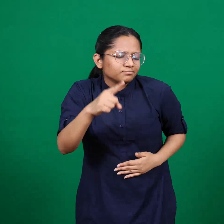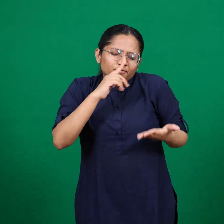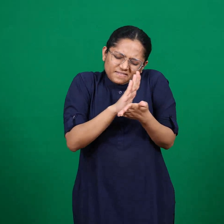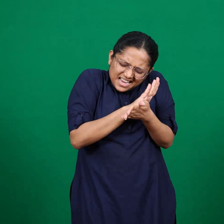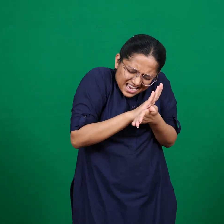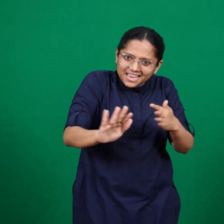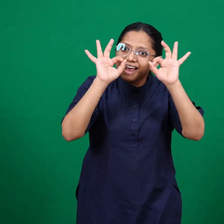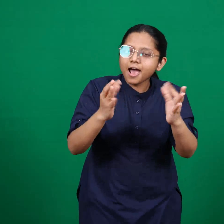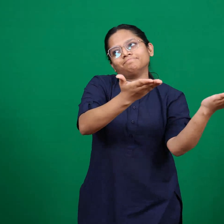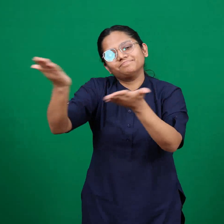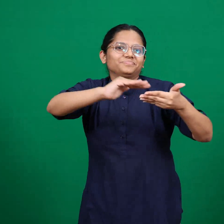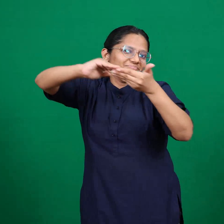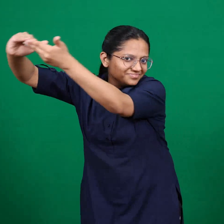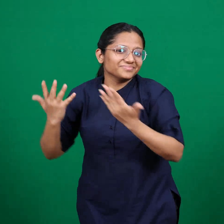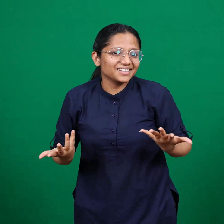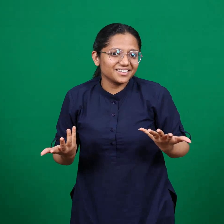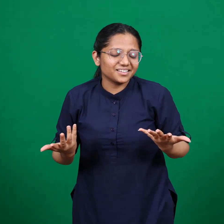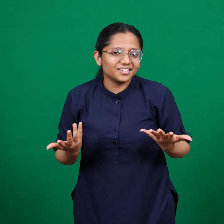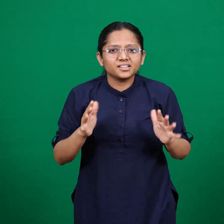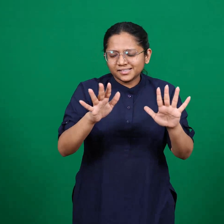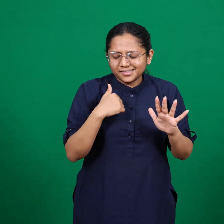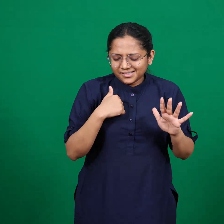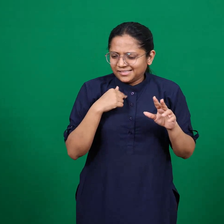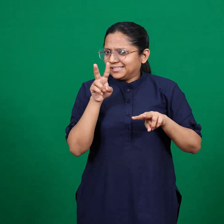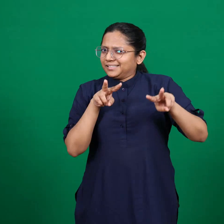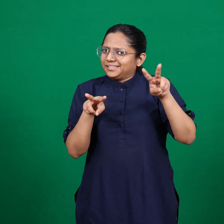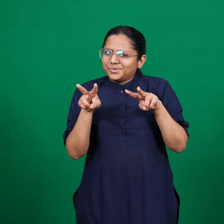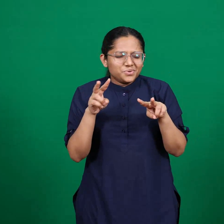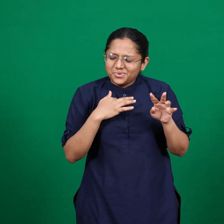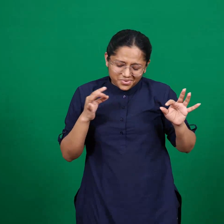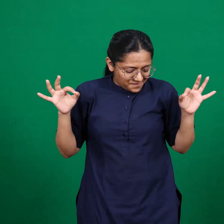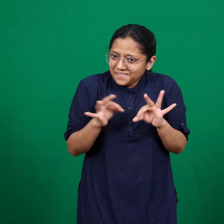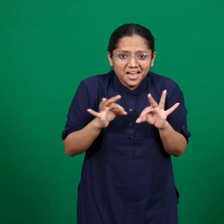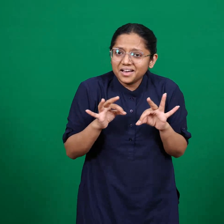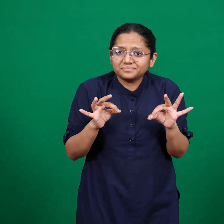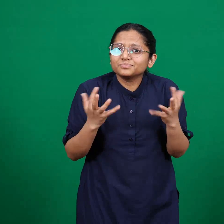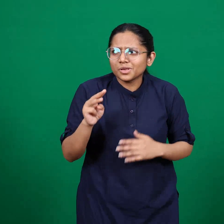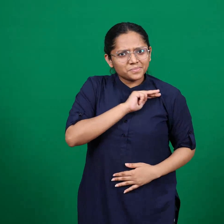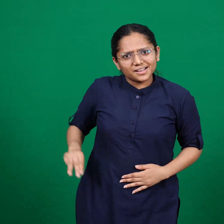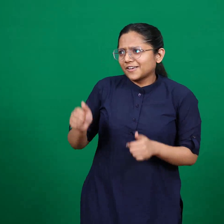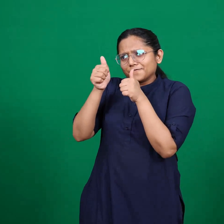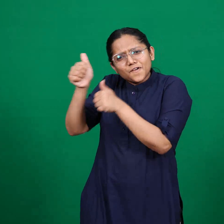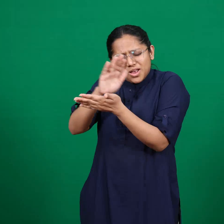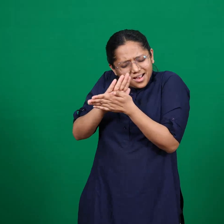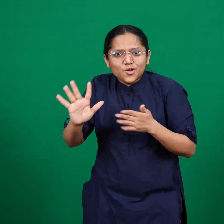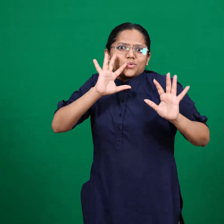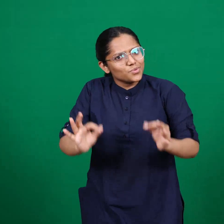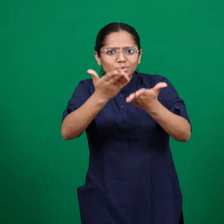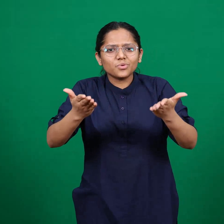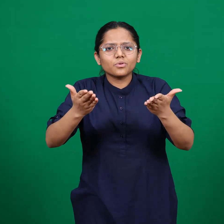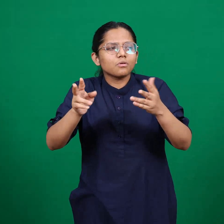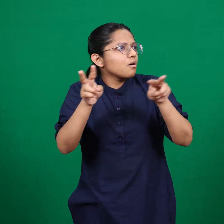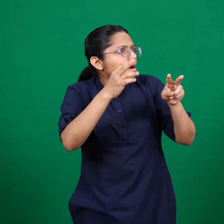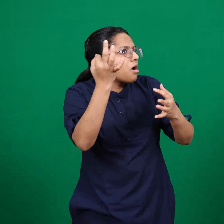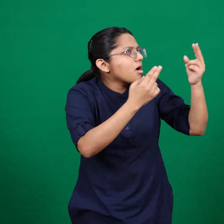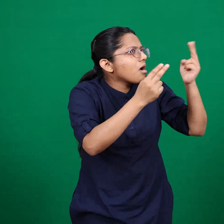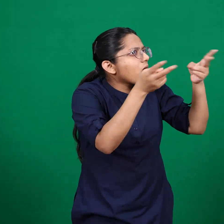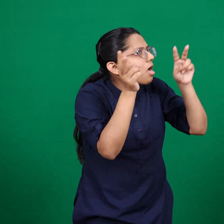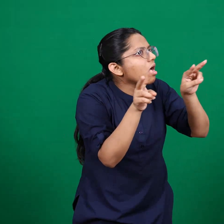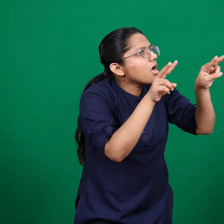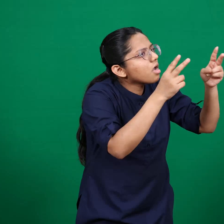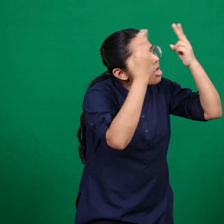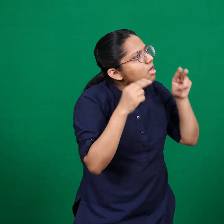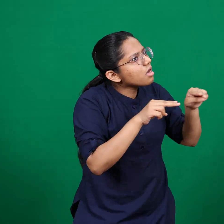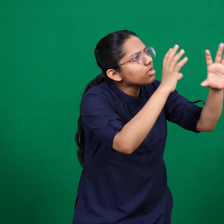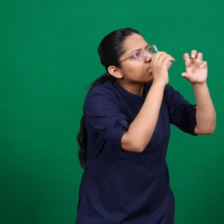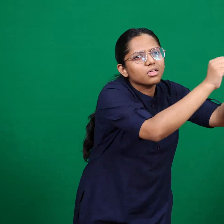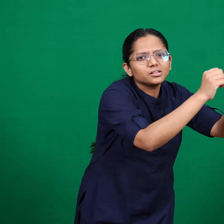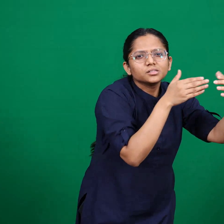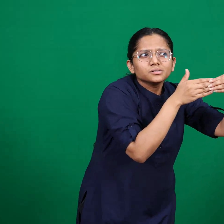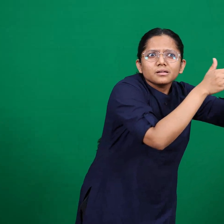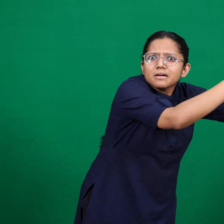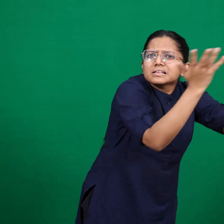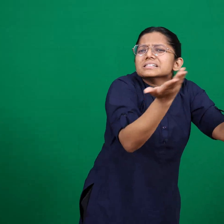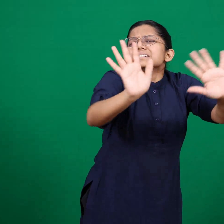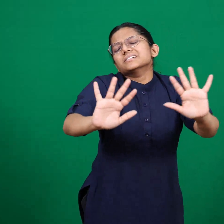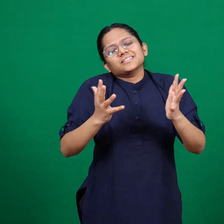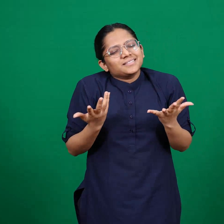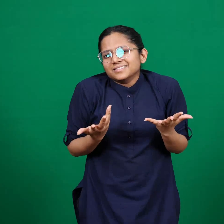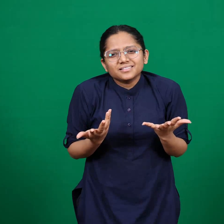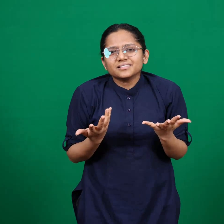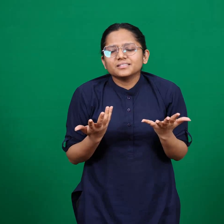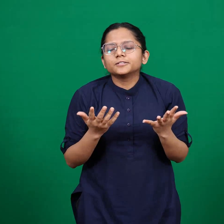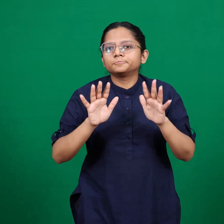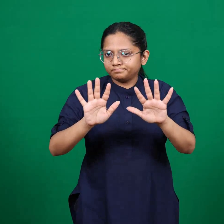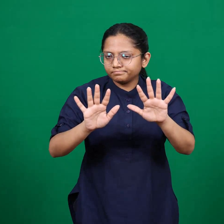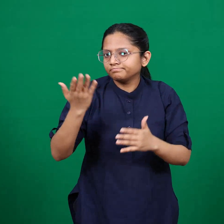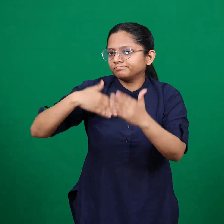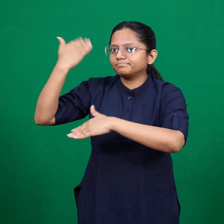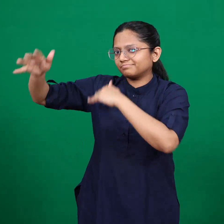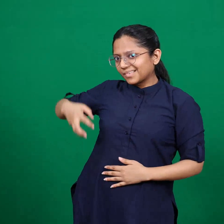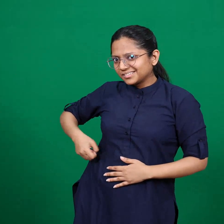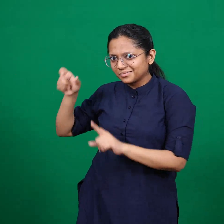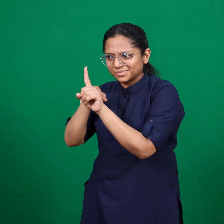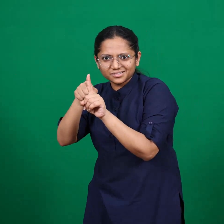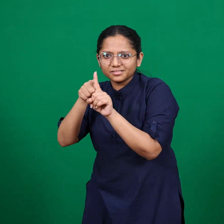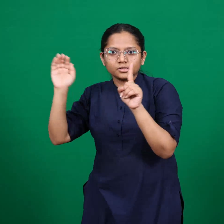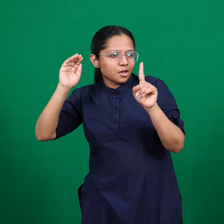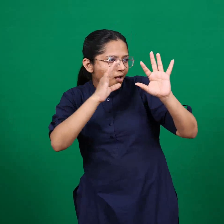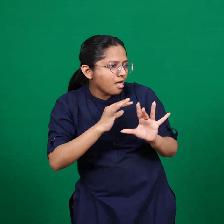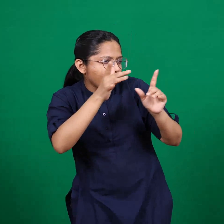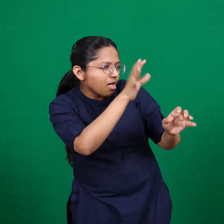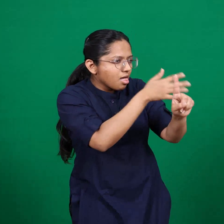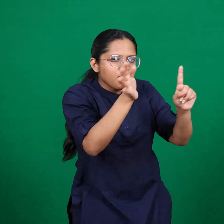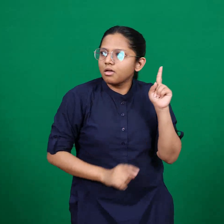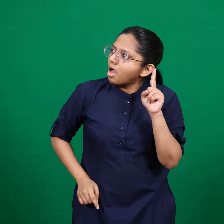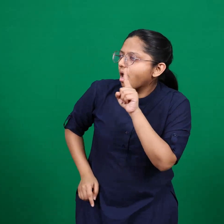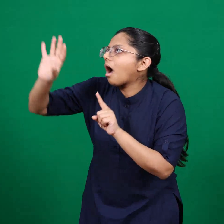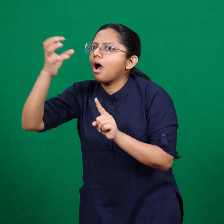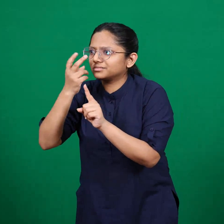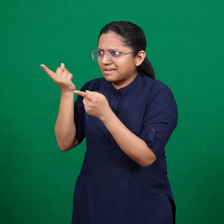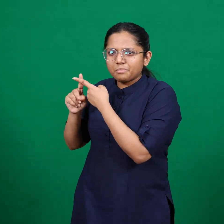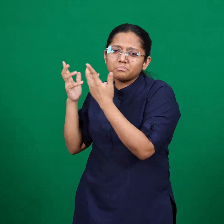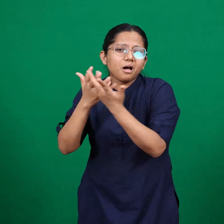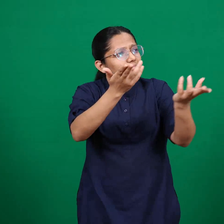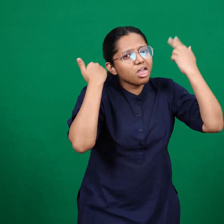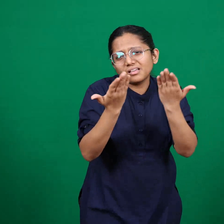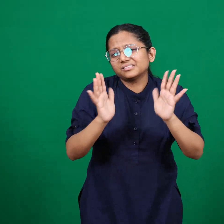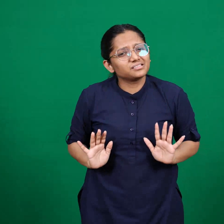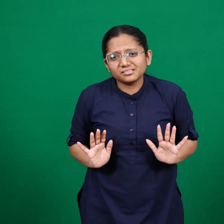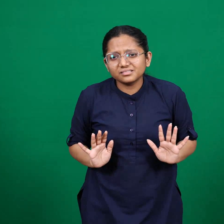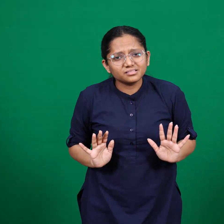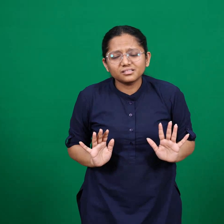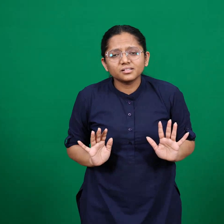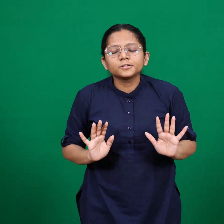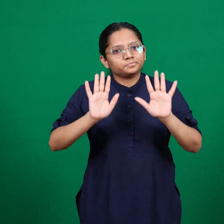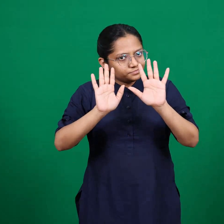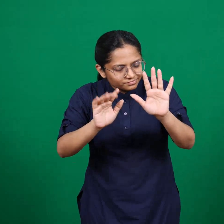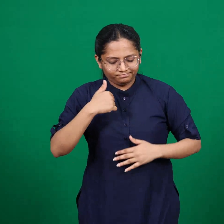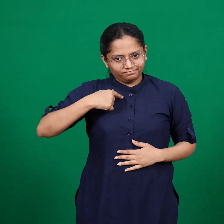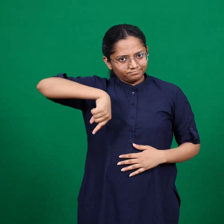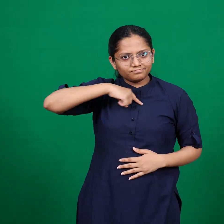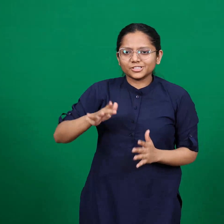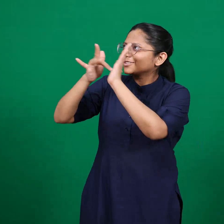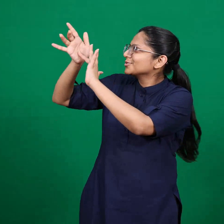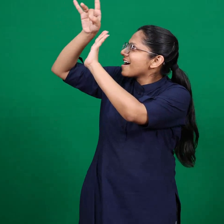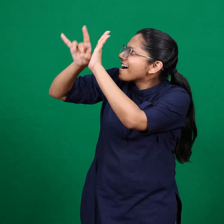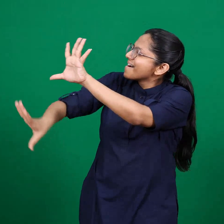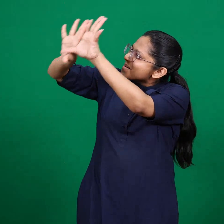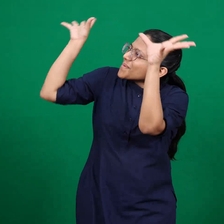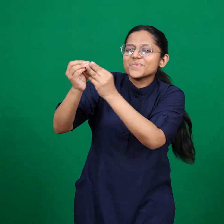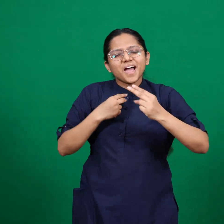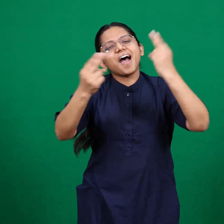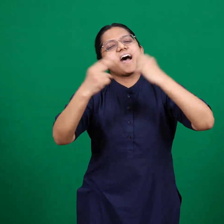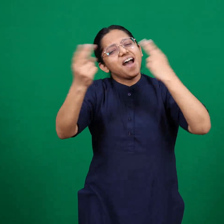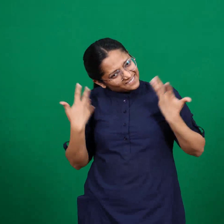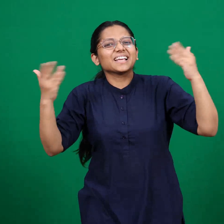I am afraid, however, that just as Eve was deceived by the serpent's cunning, your minds may be led astray from your simple and pure devotion to Christ.